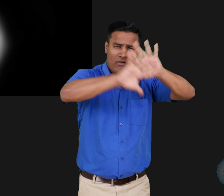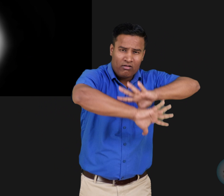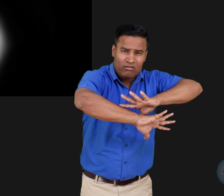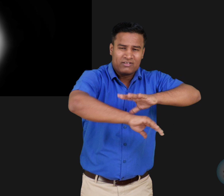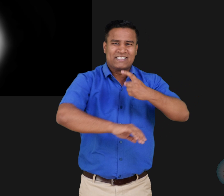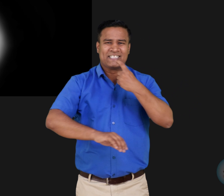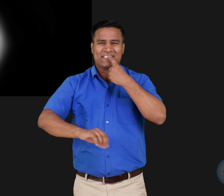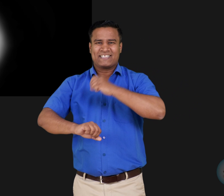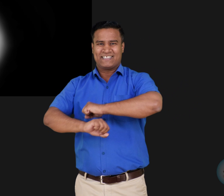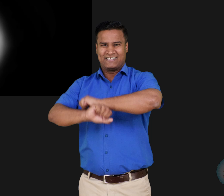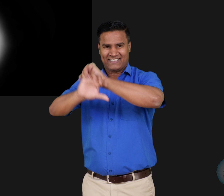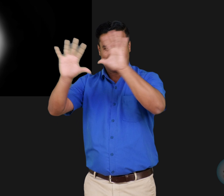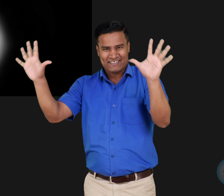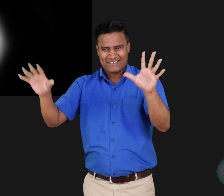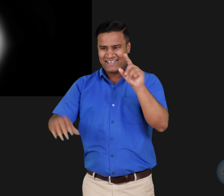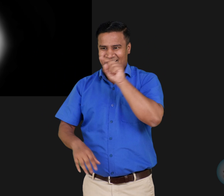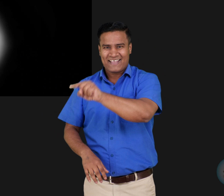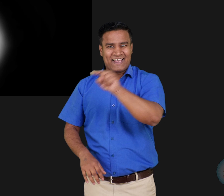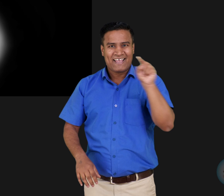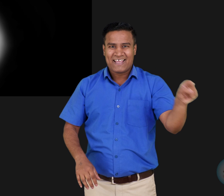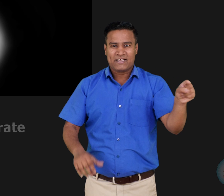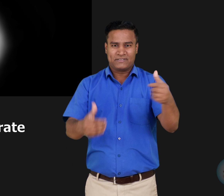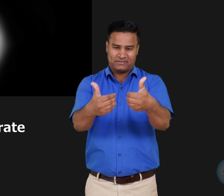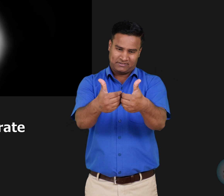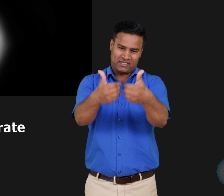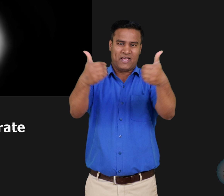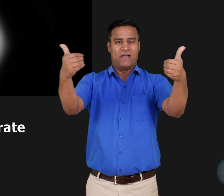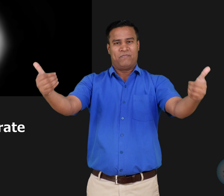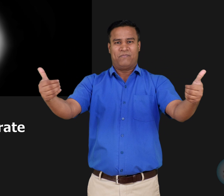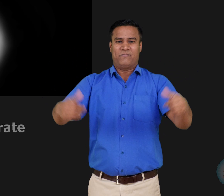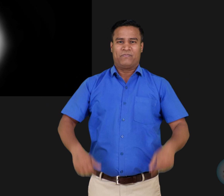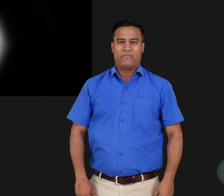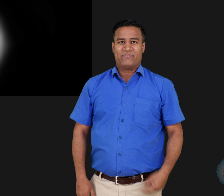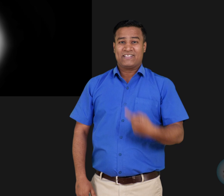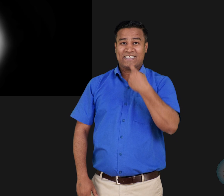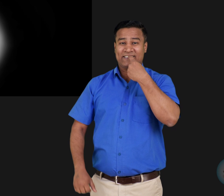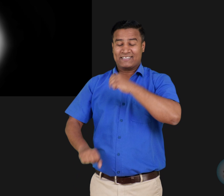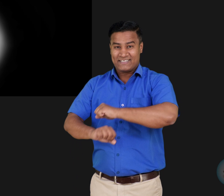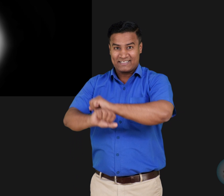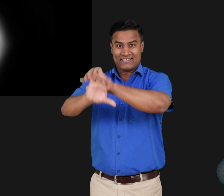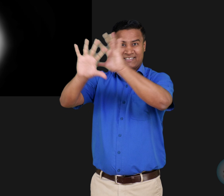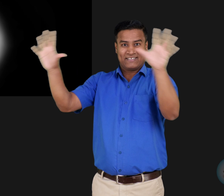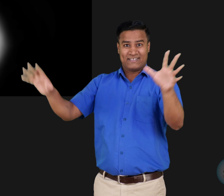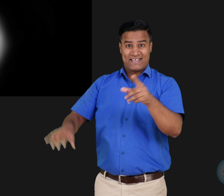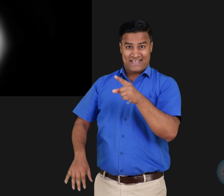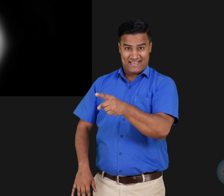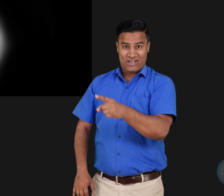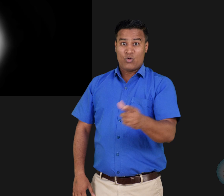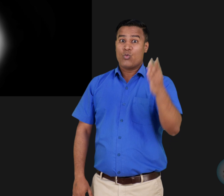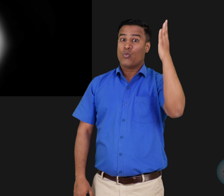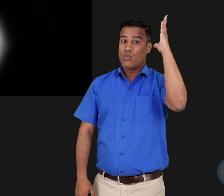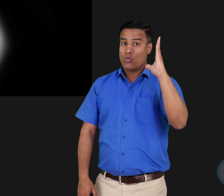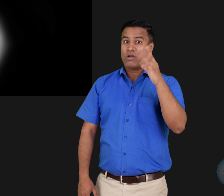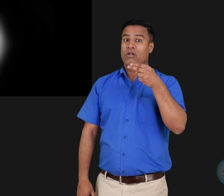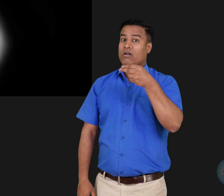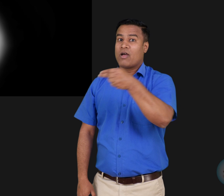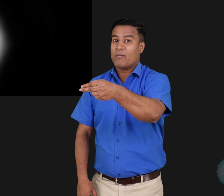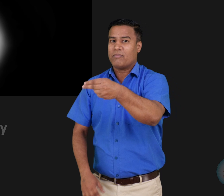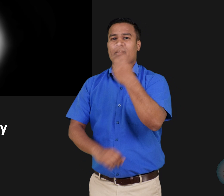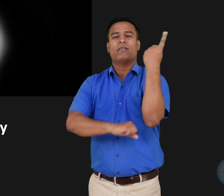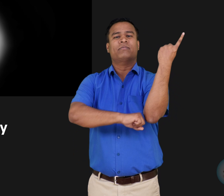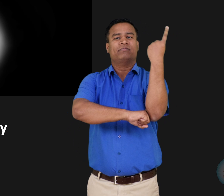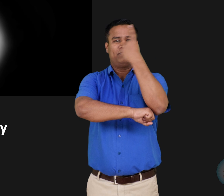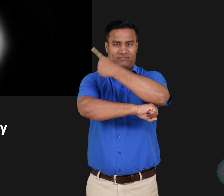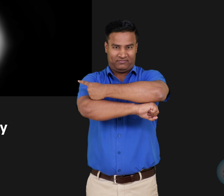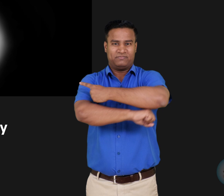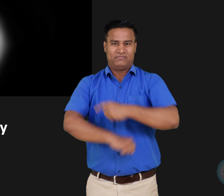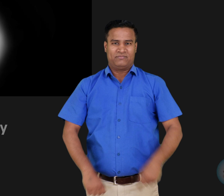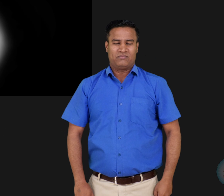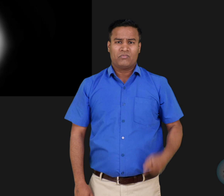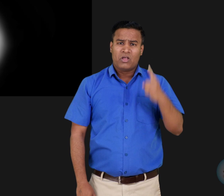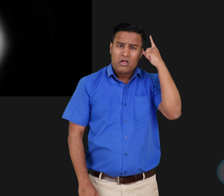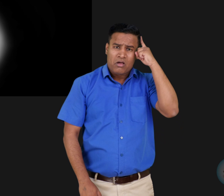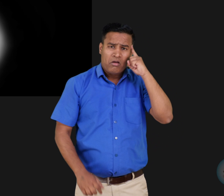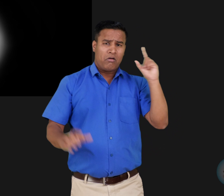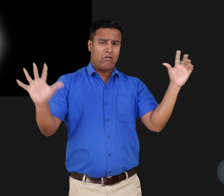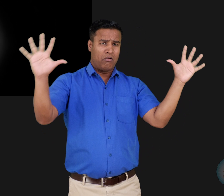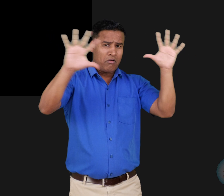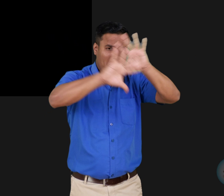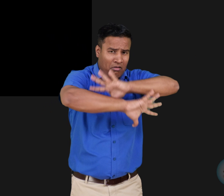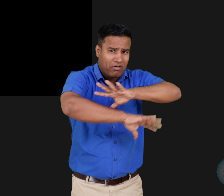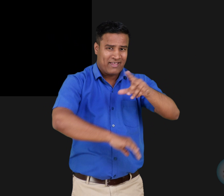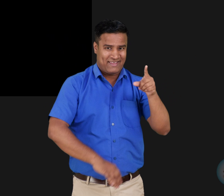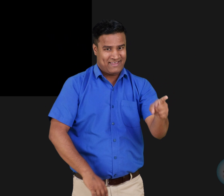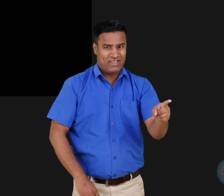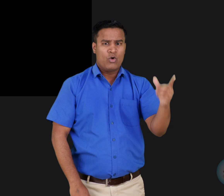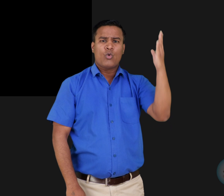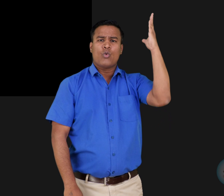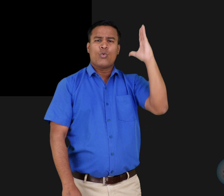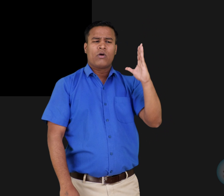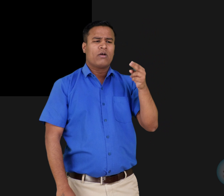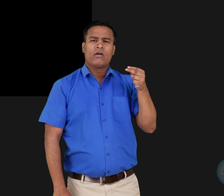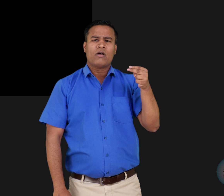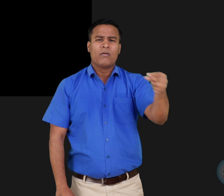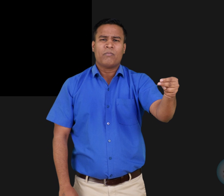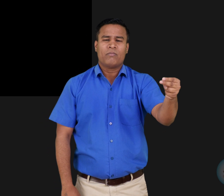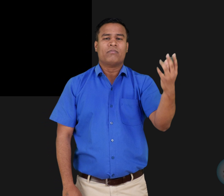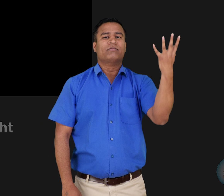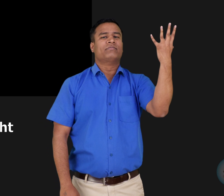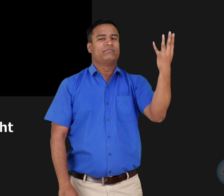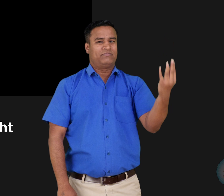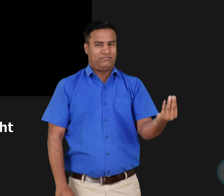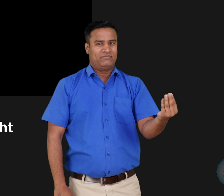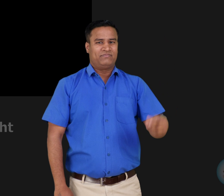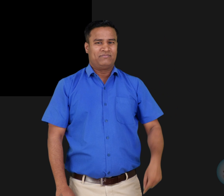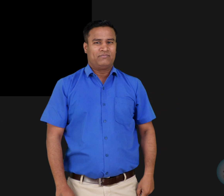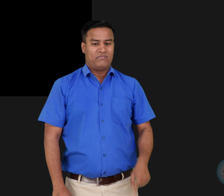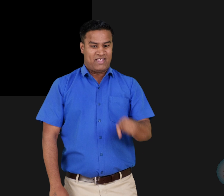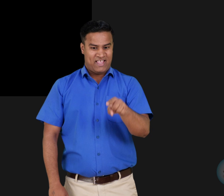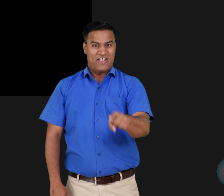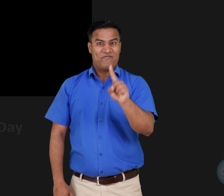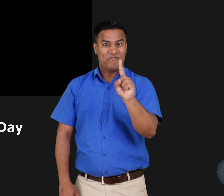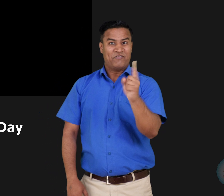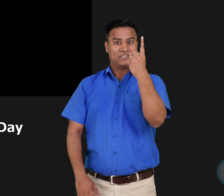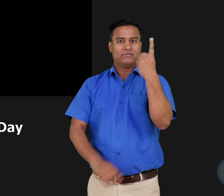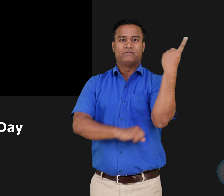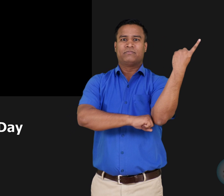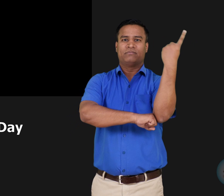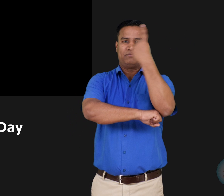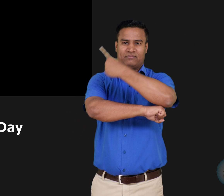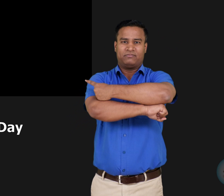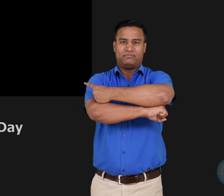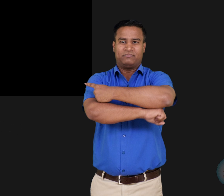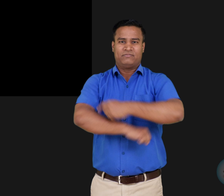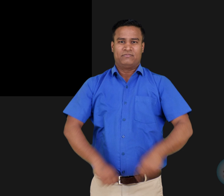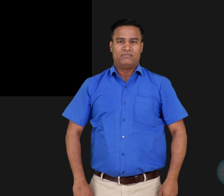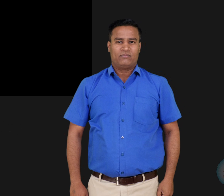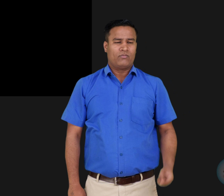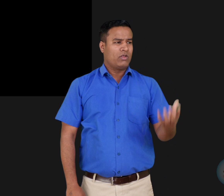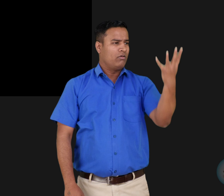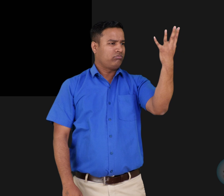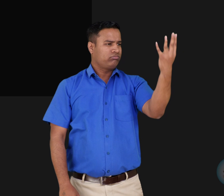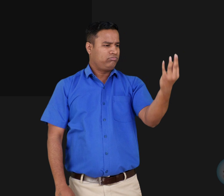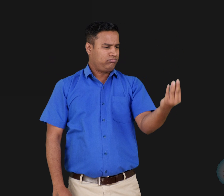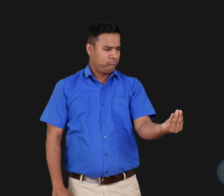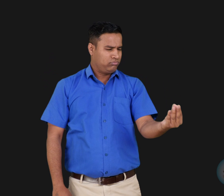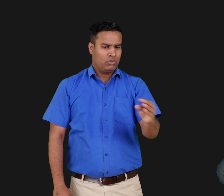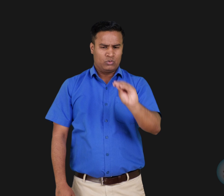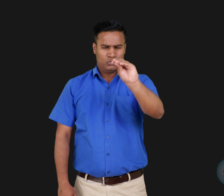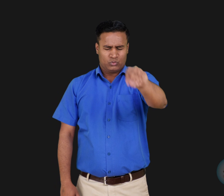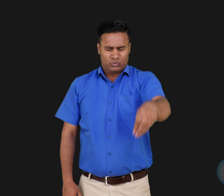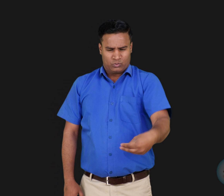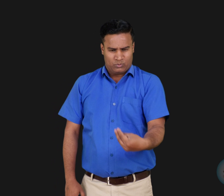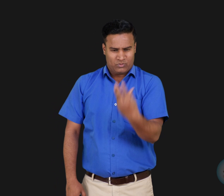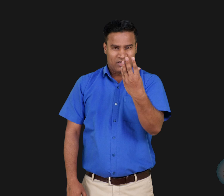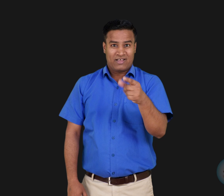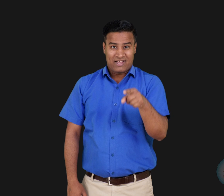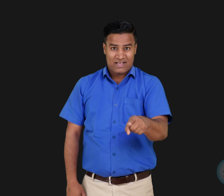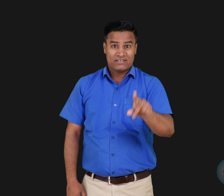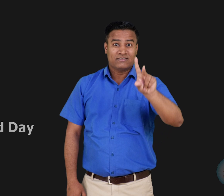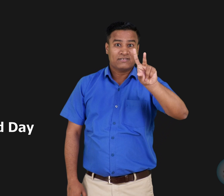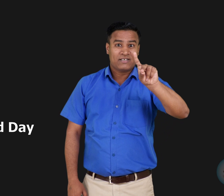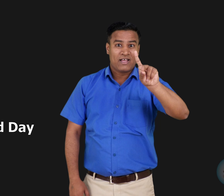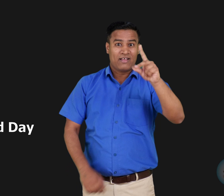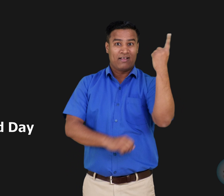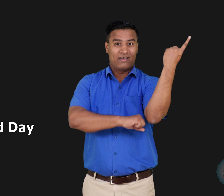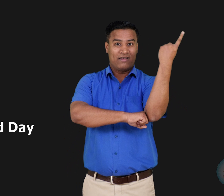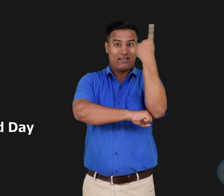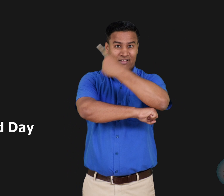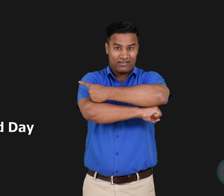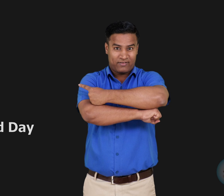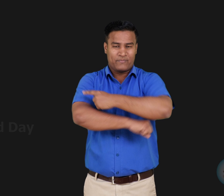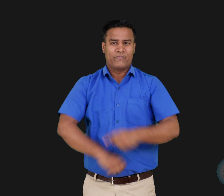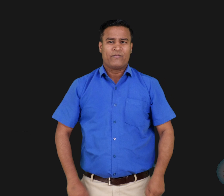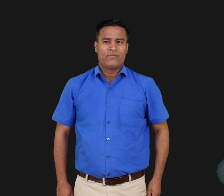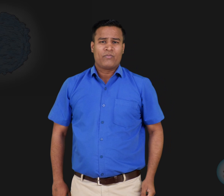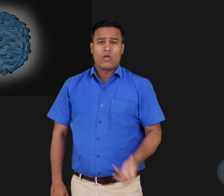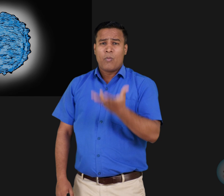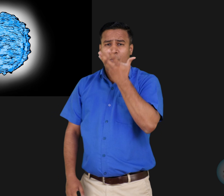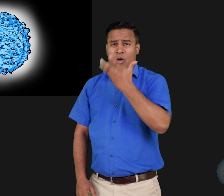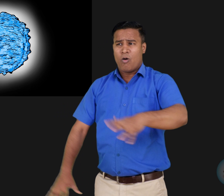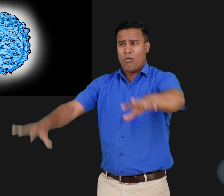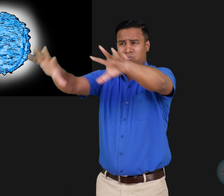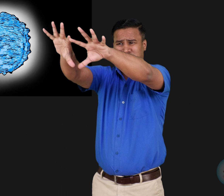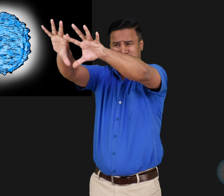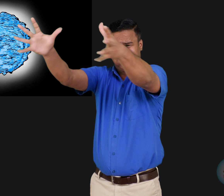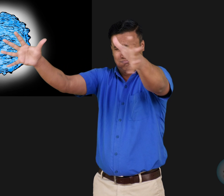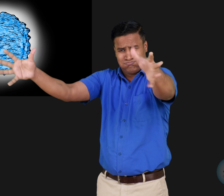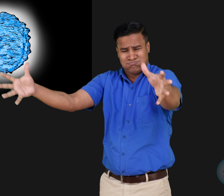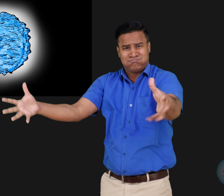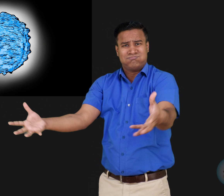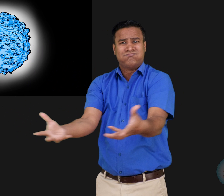God called the light “day,” and the darkness He called “night.” And there was evening, and there was morning—the first day.